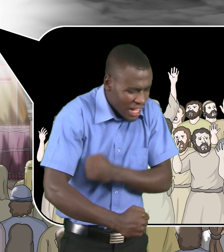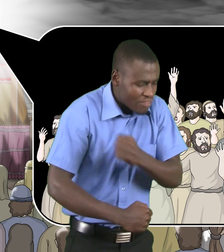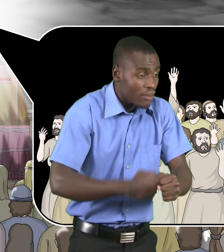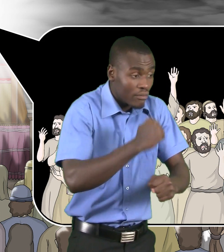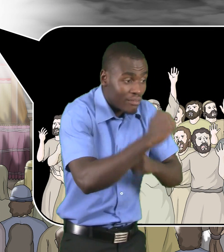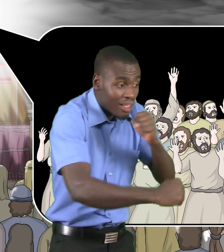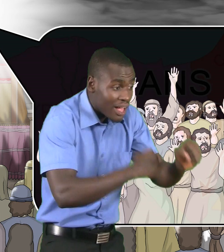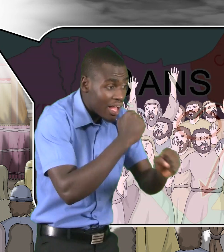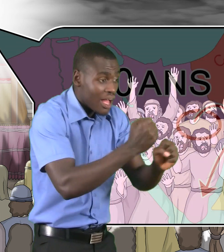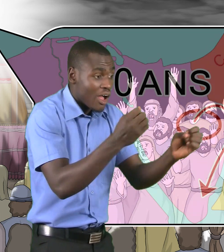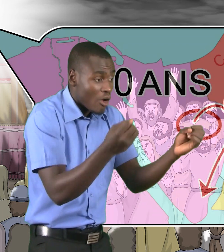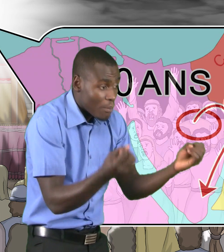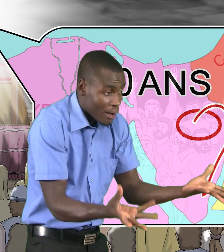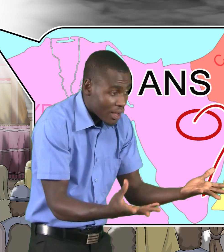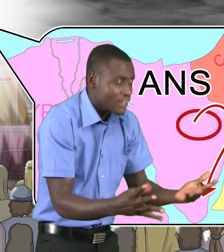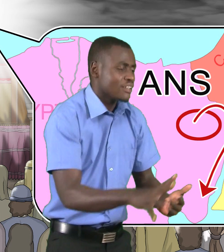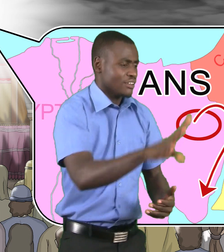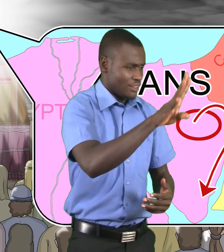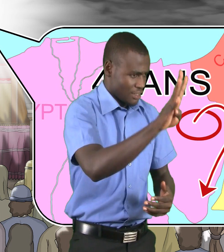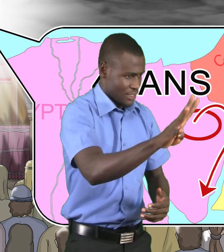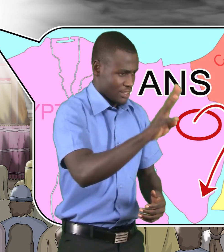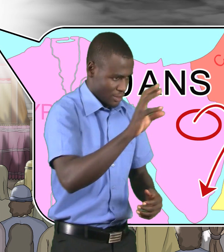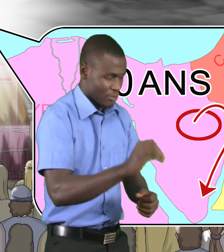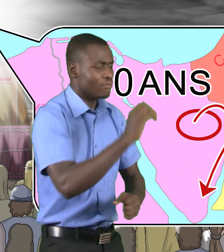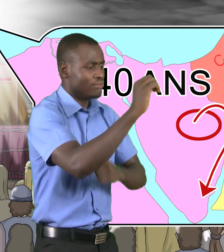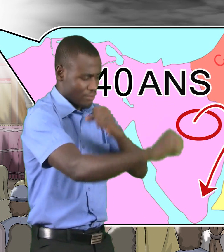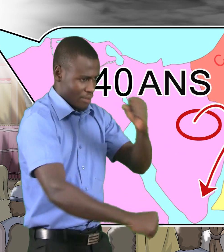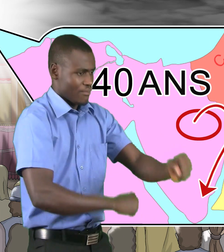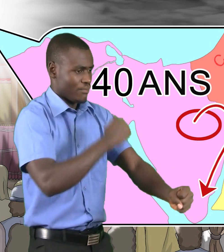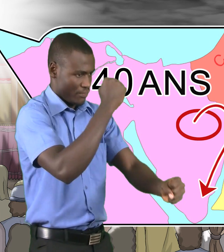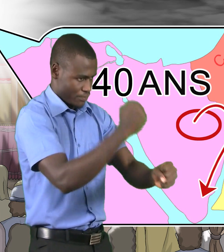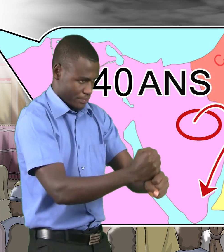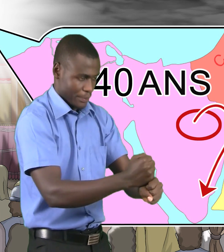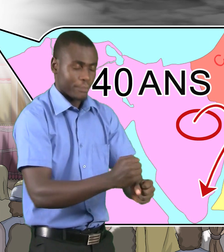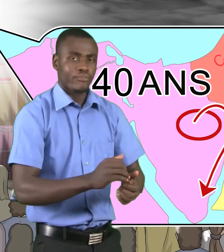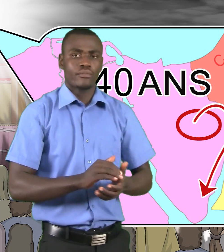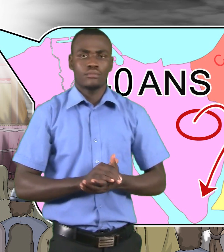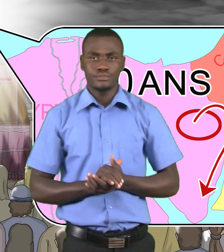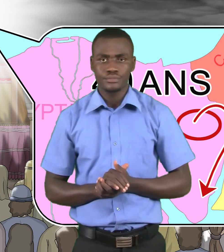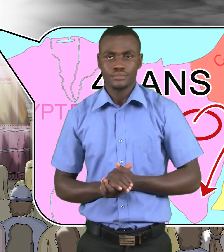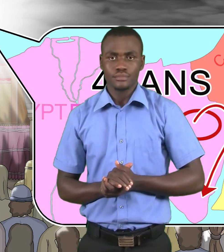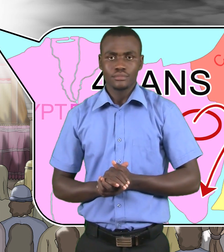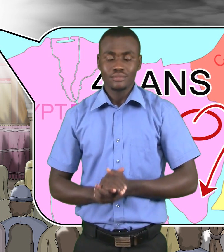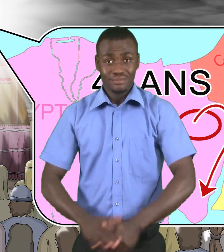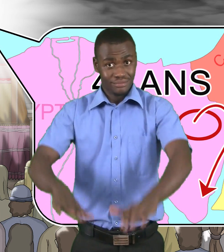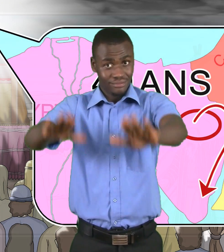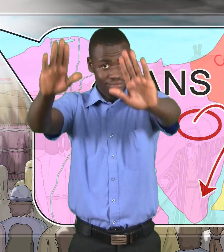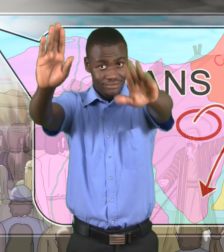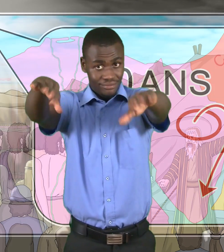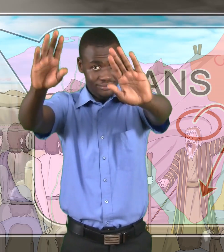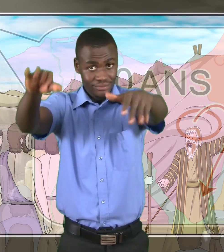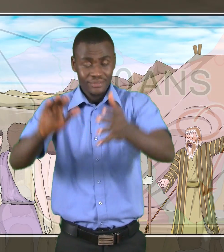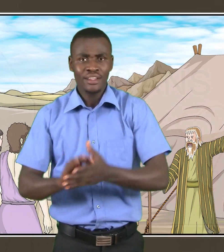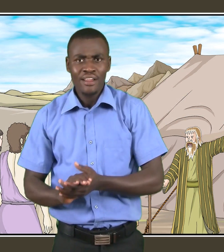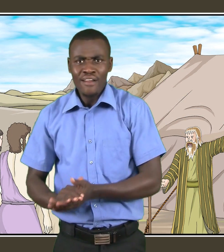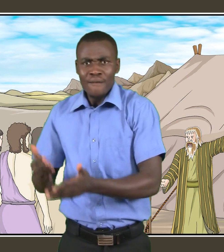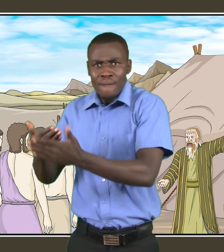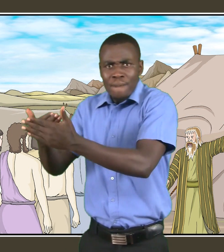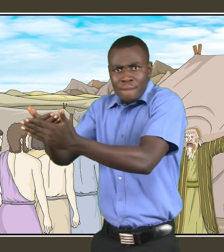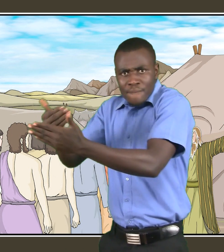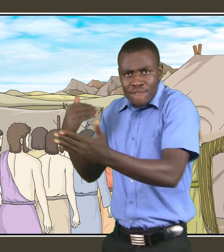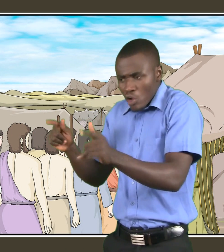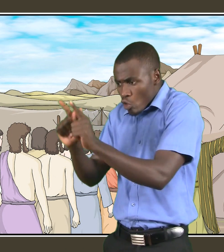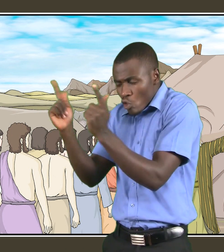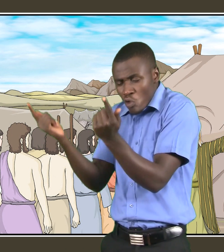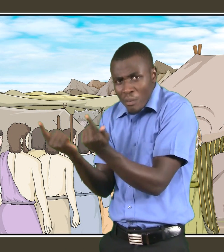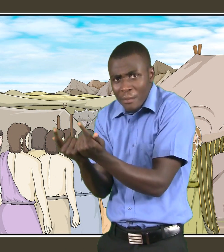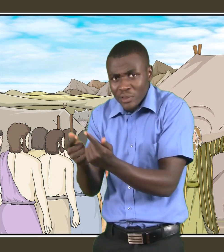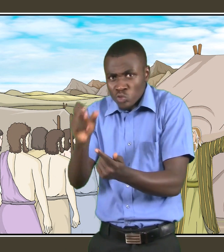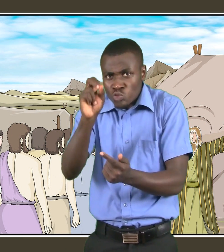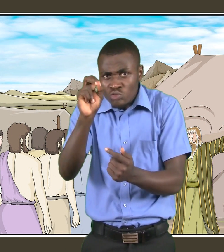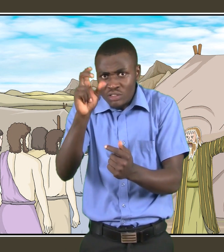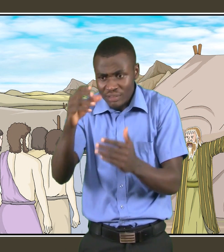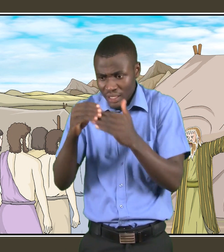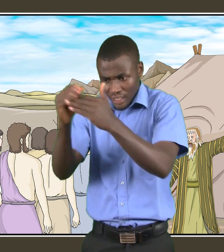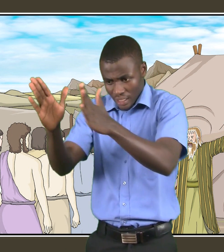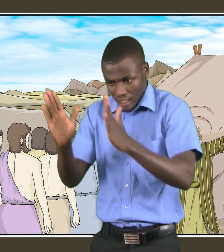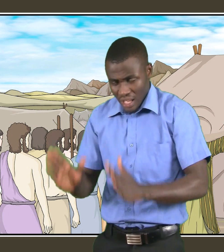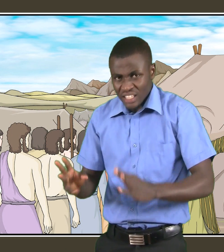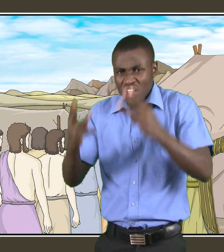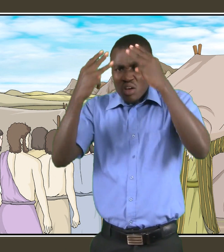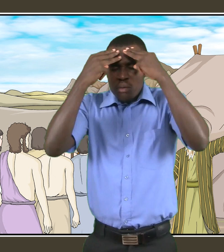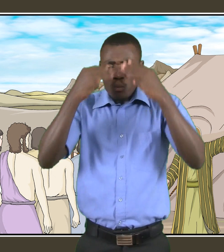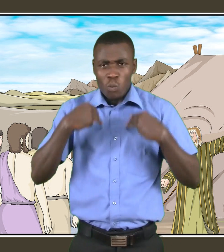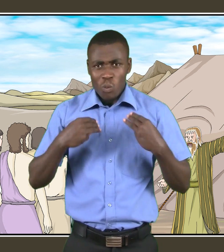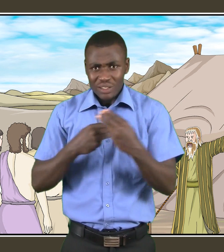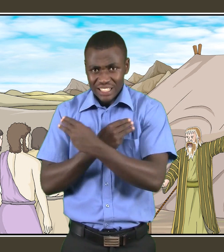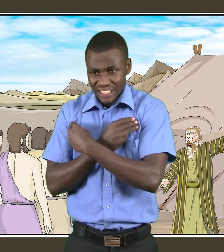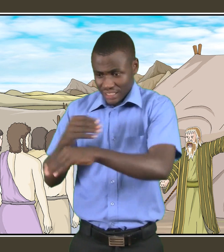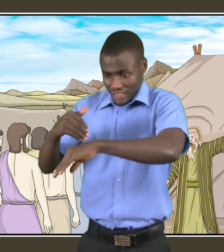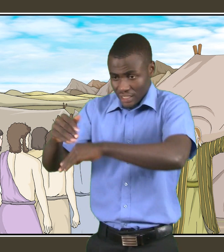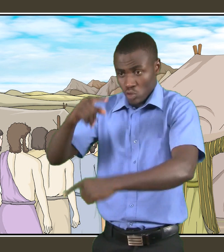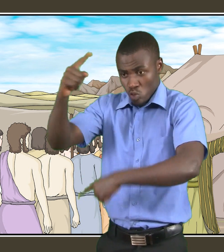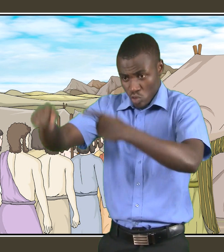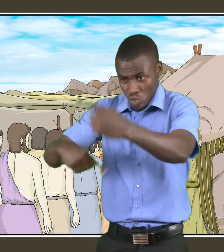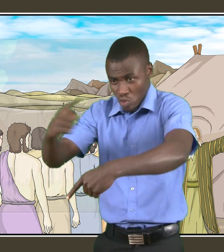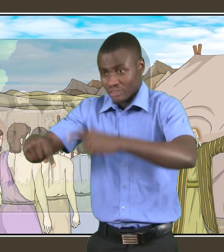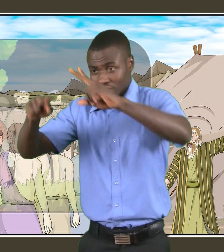They will meet their end in the wilderness, and there they will die.”